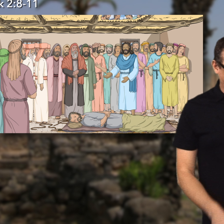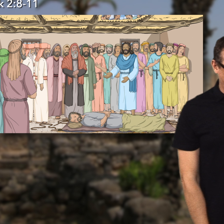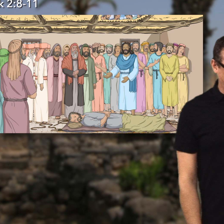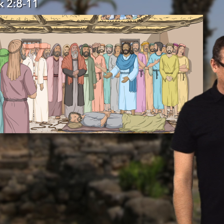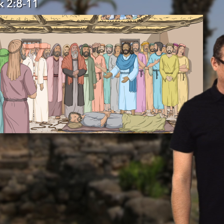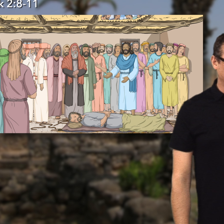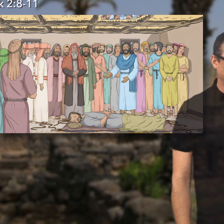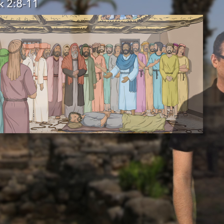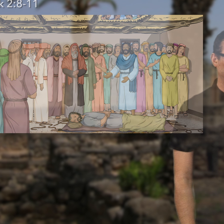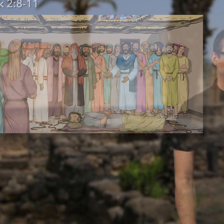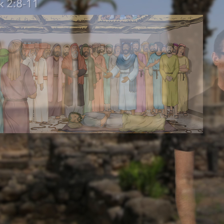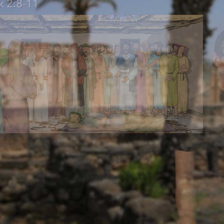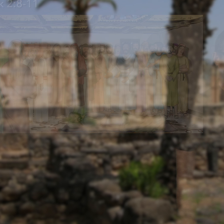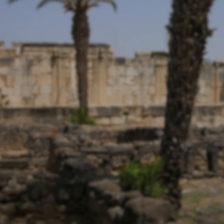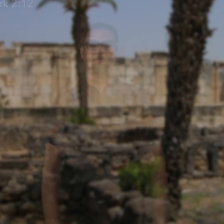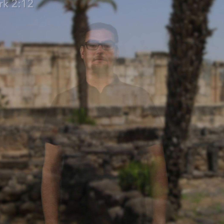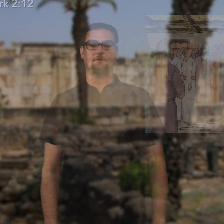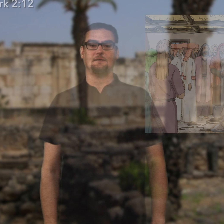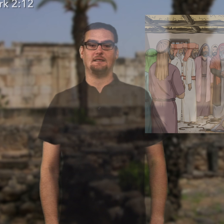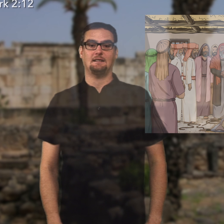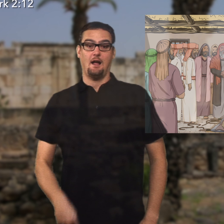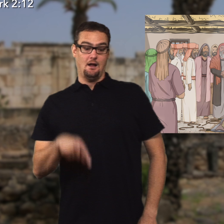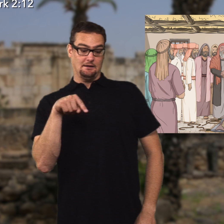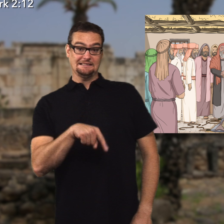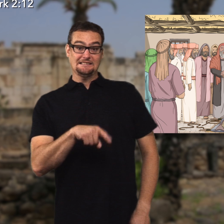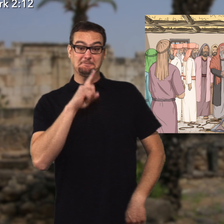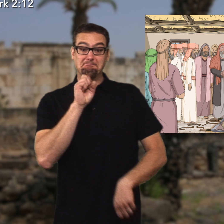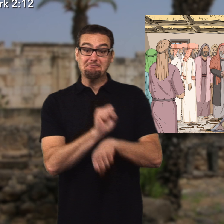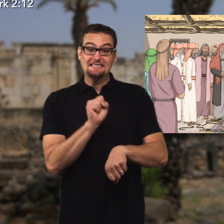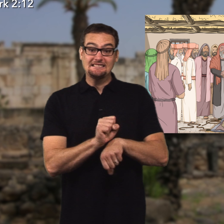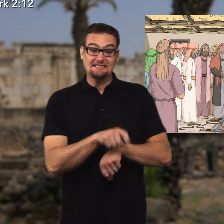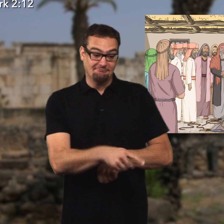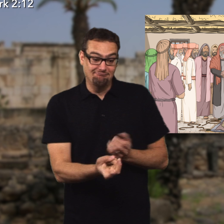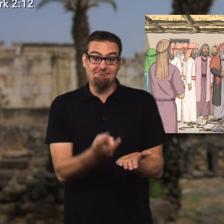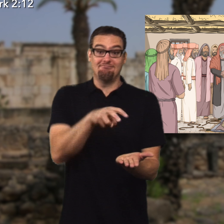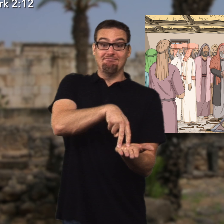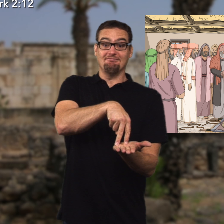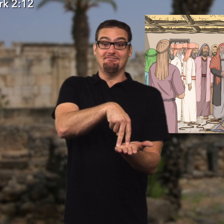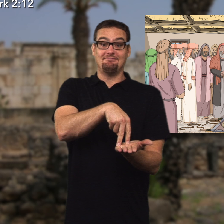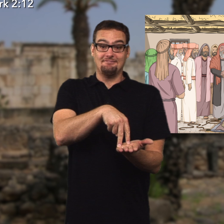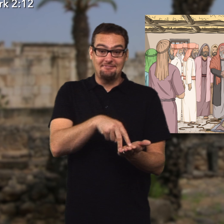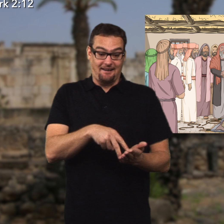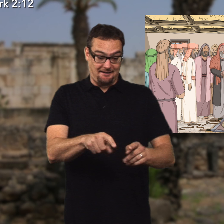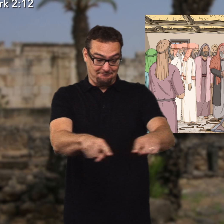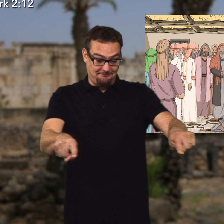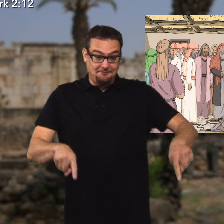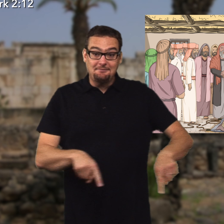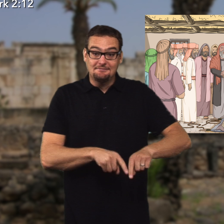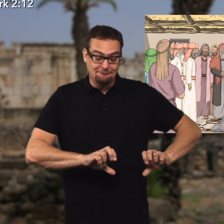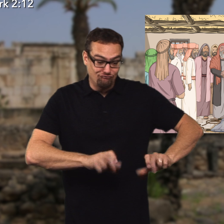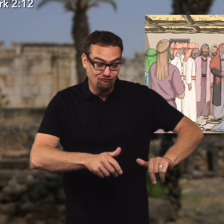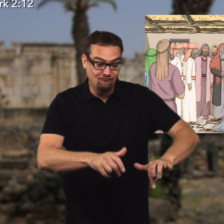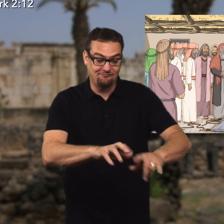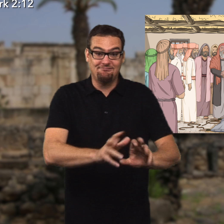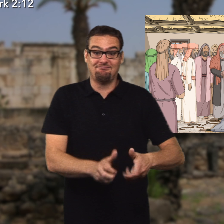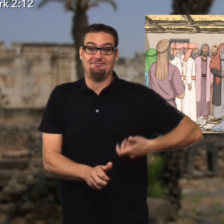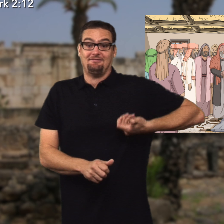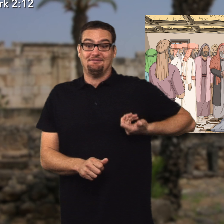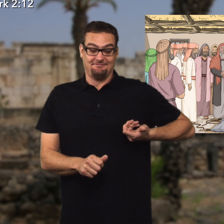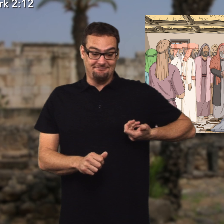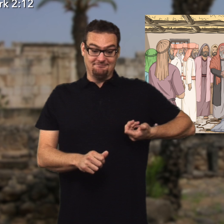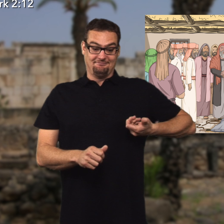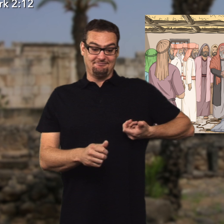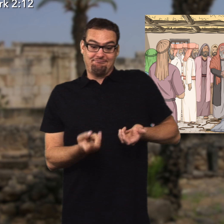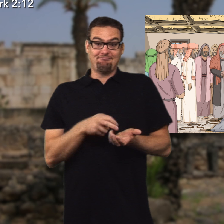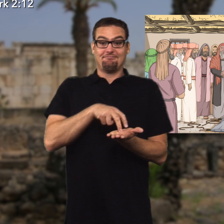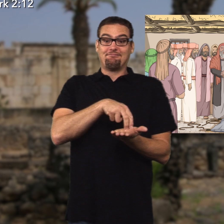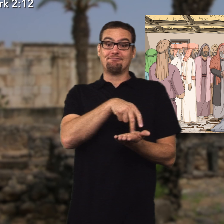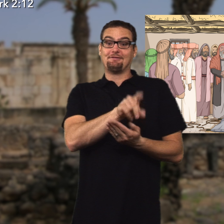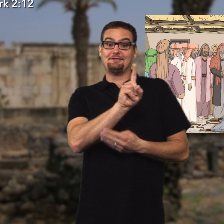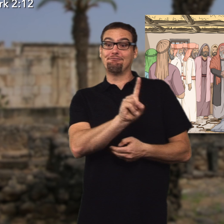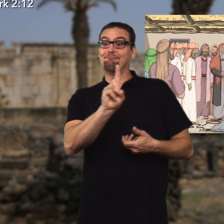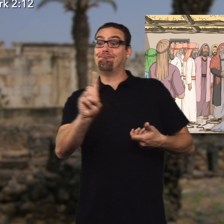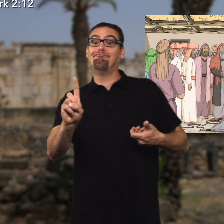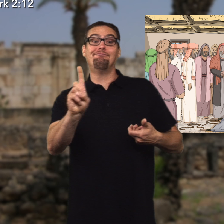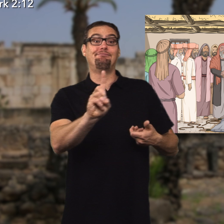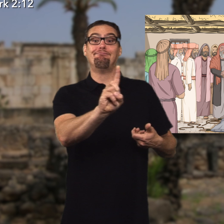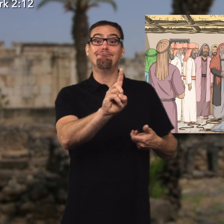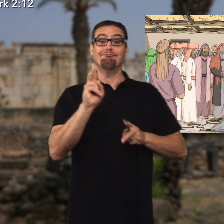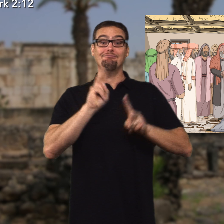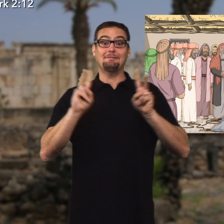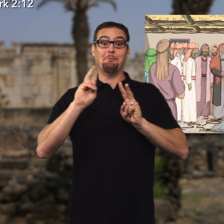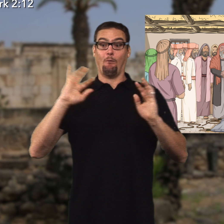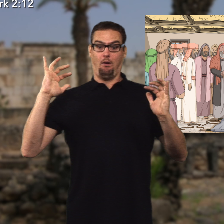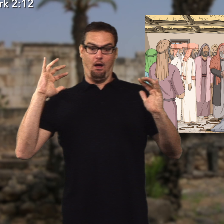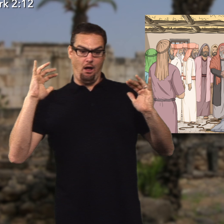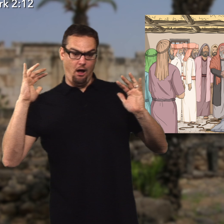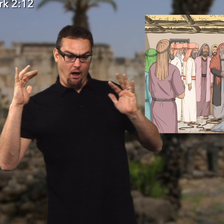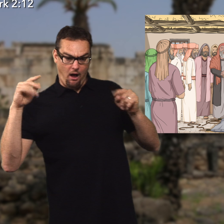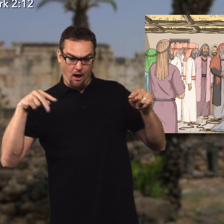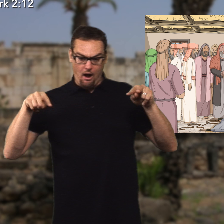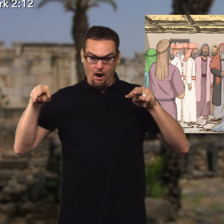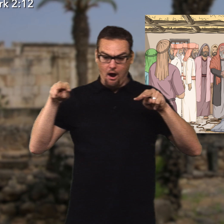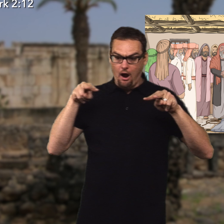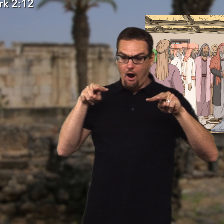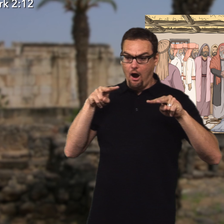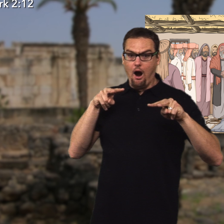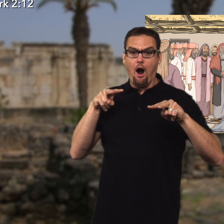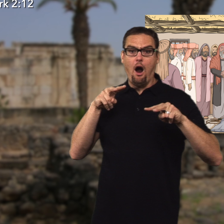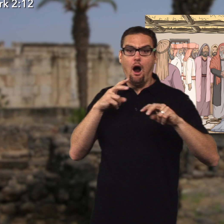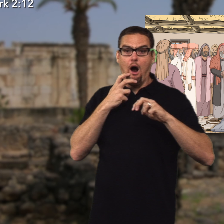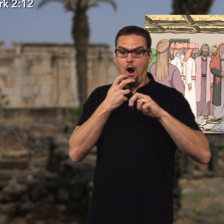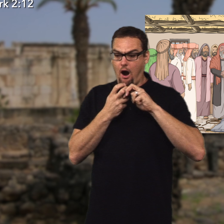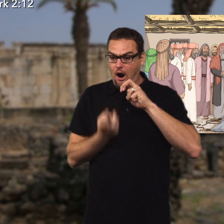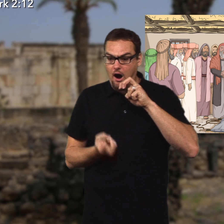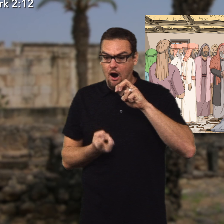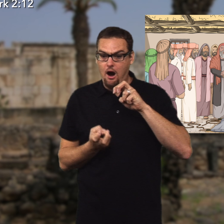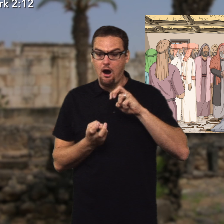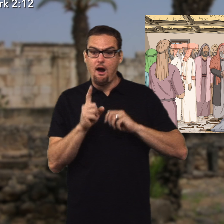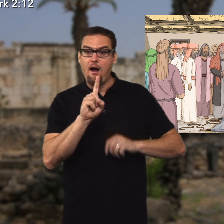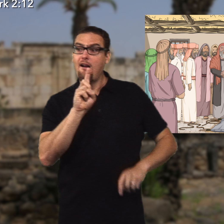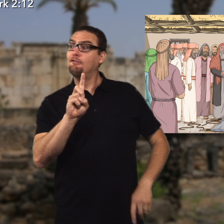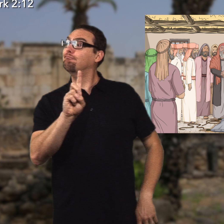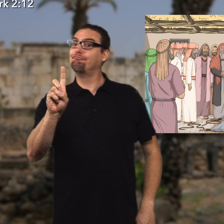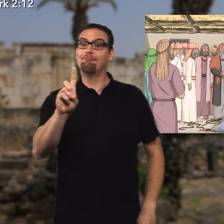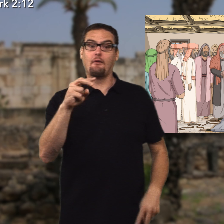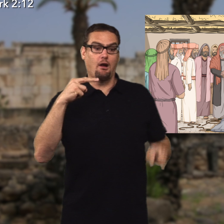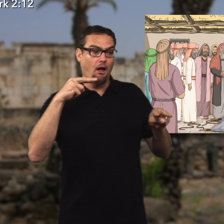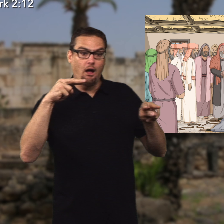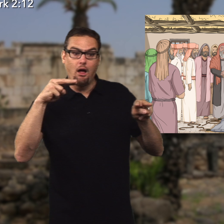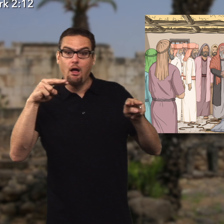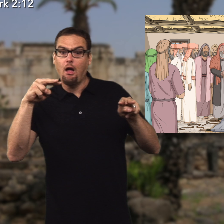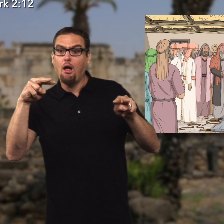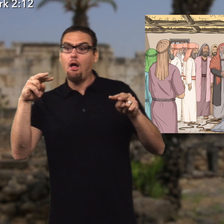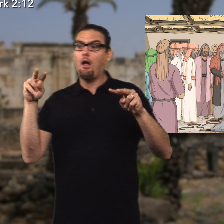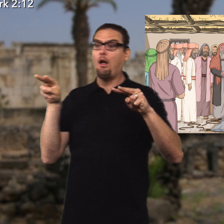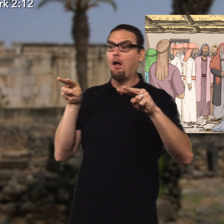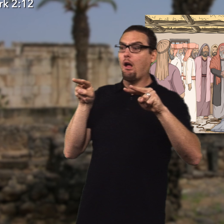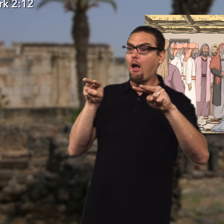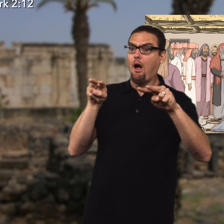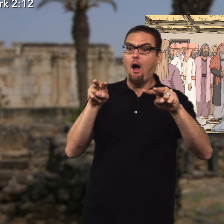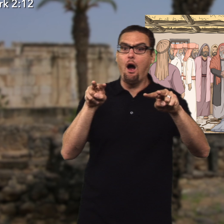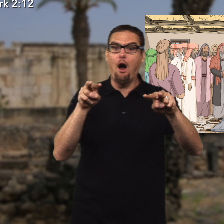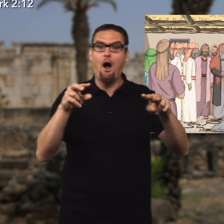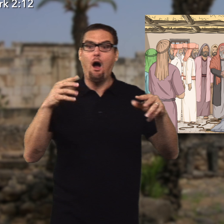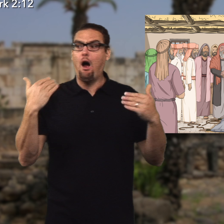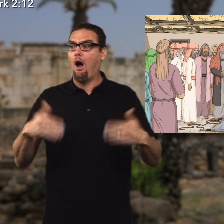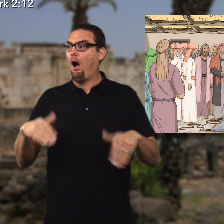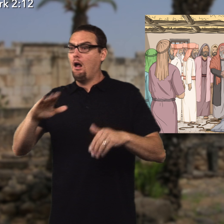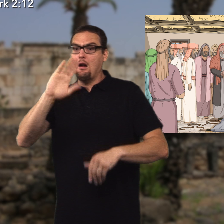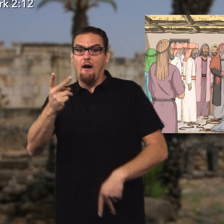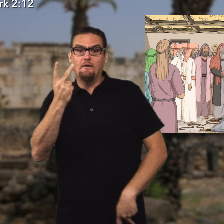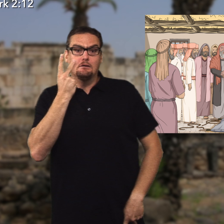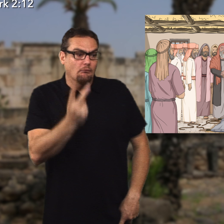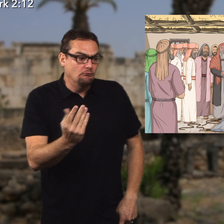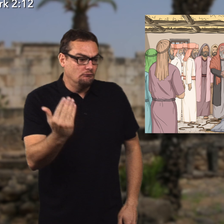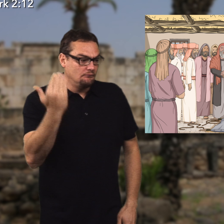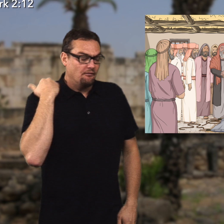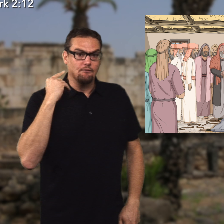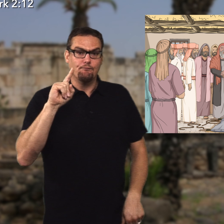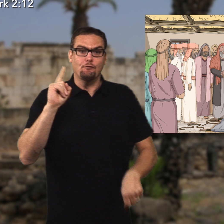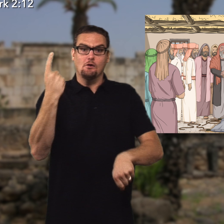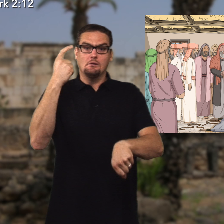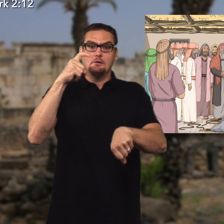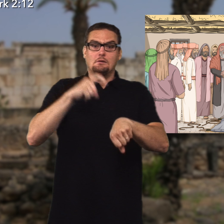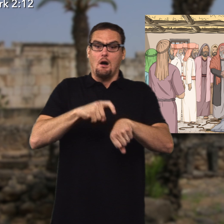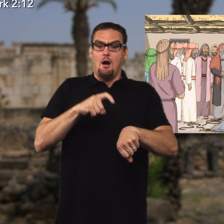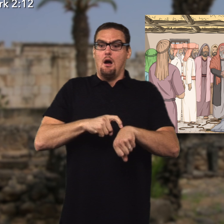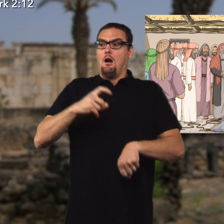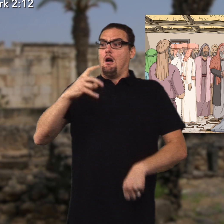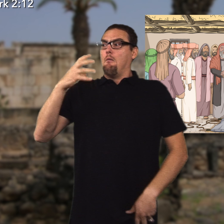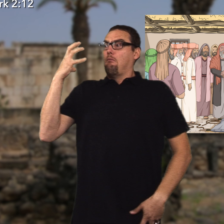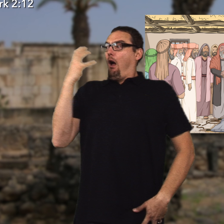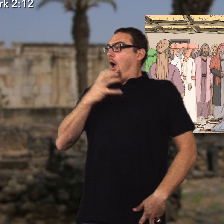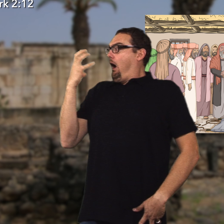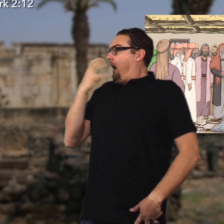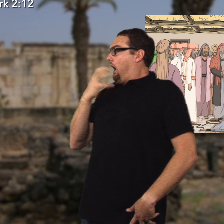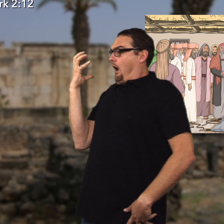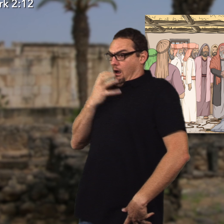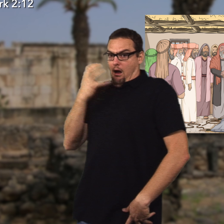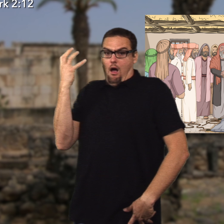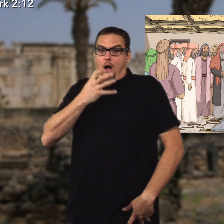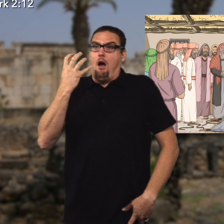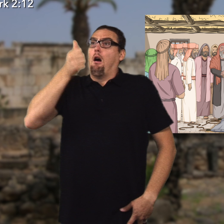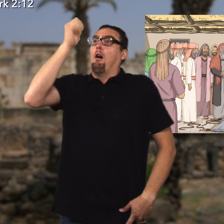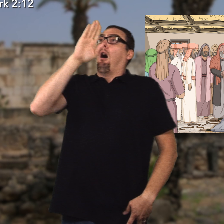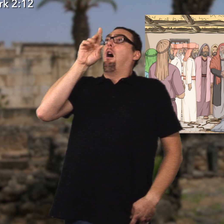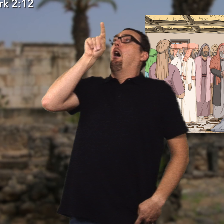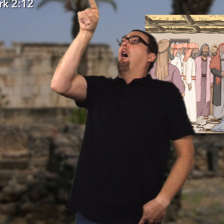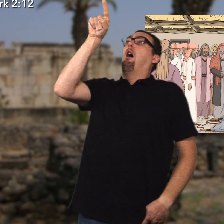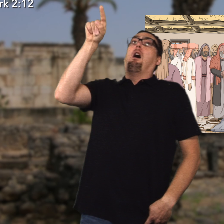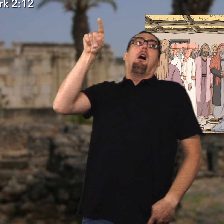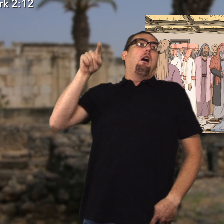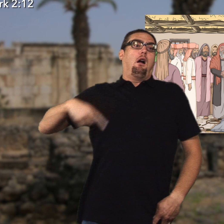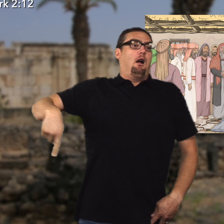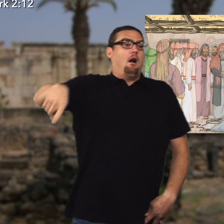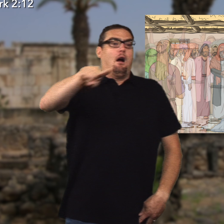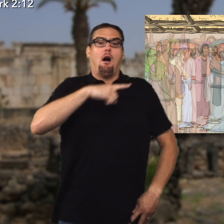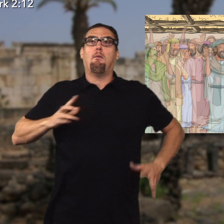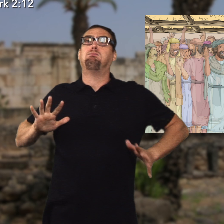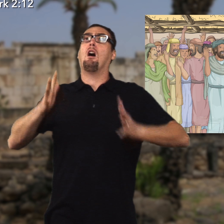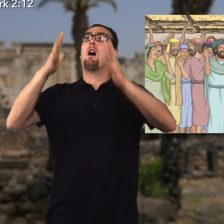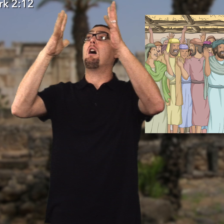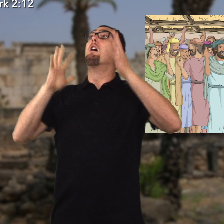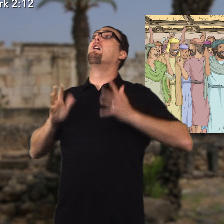And immediately the man got up, picked up his mat, and walked out in front of them all.